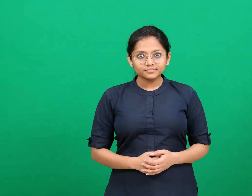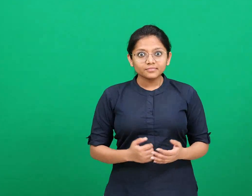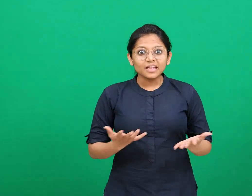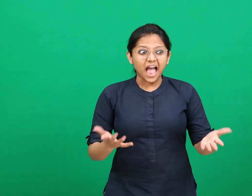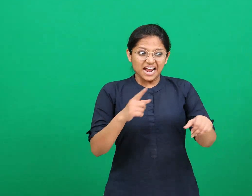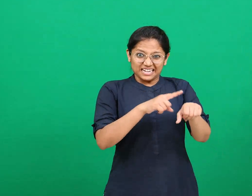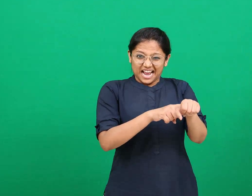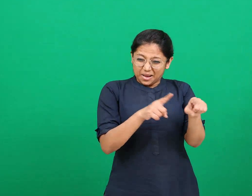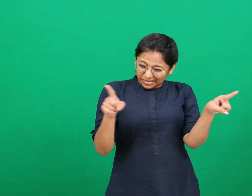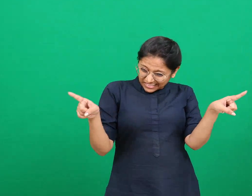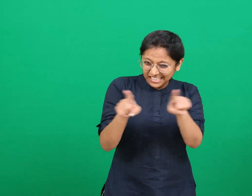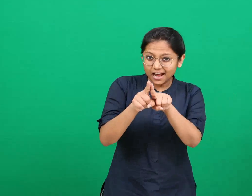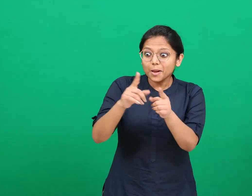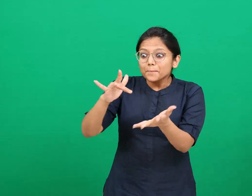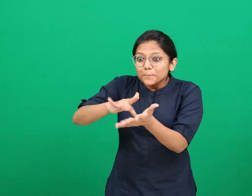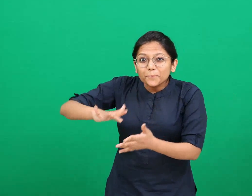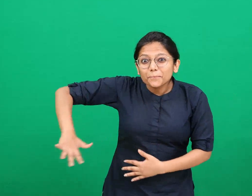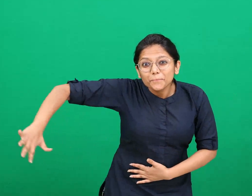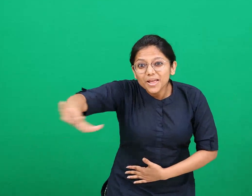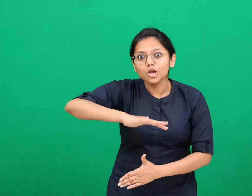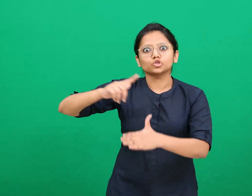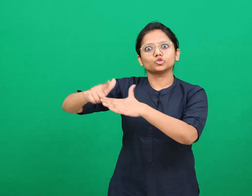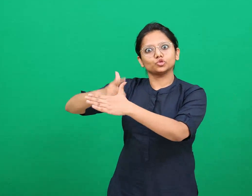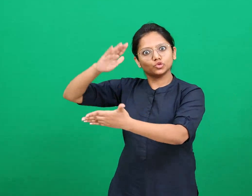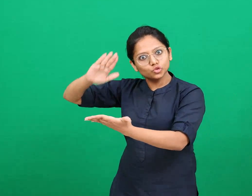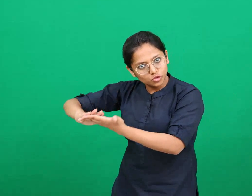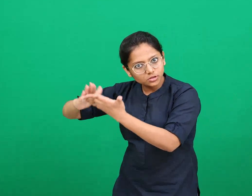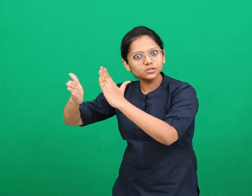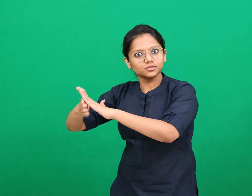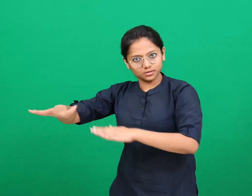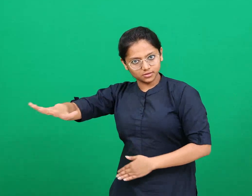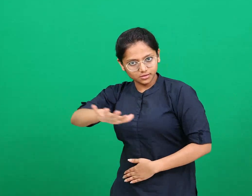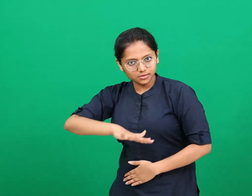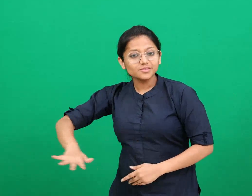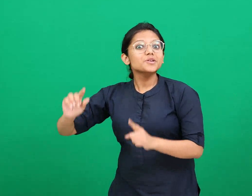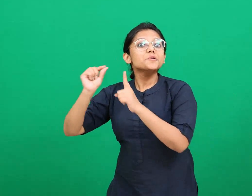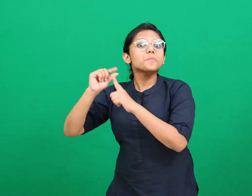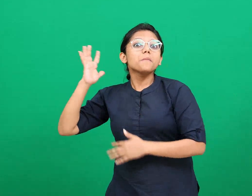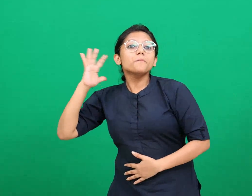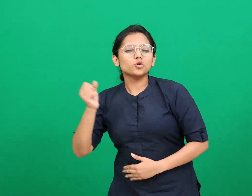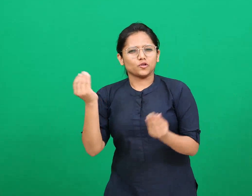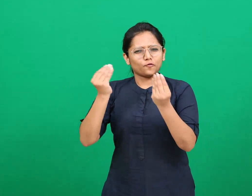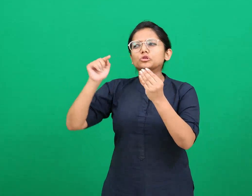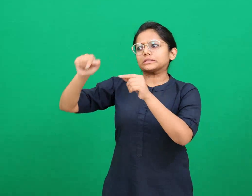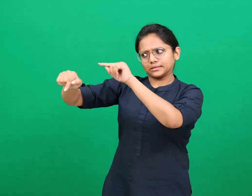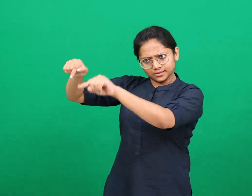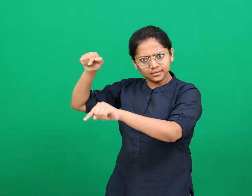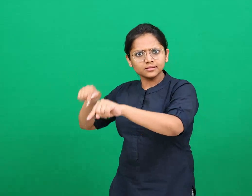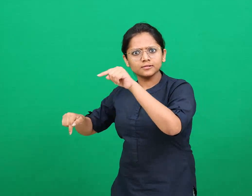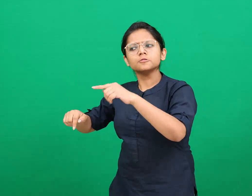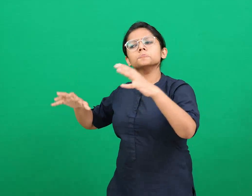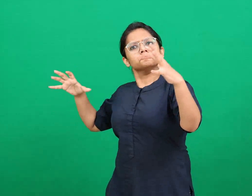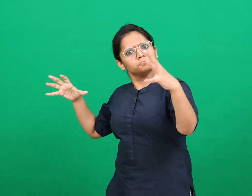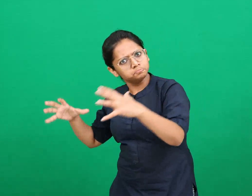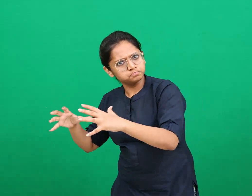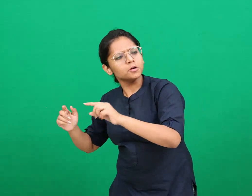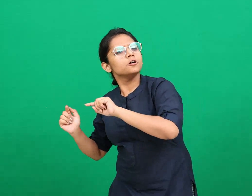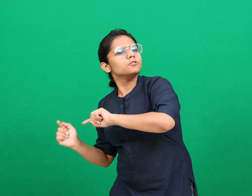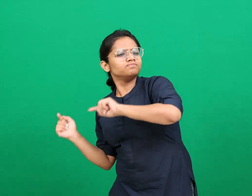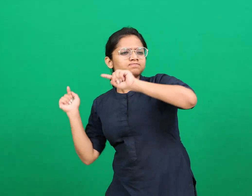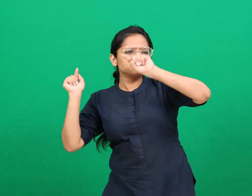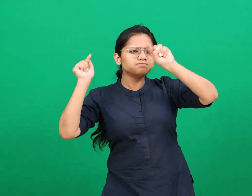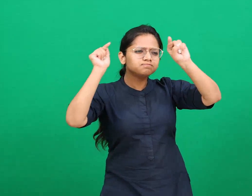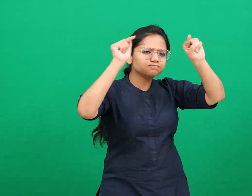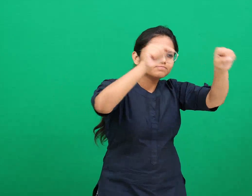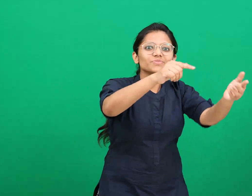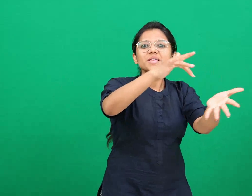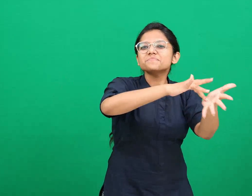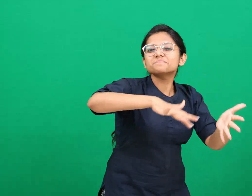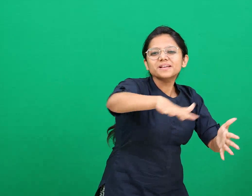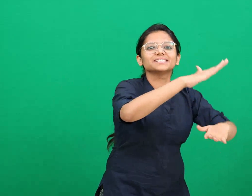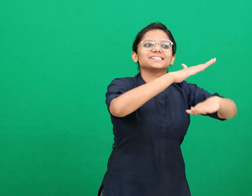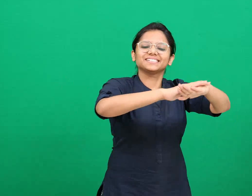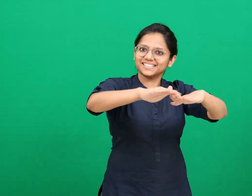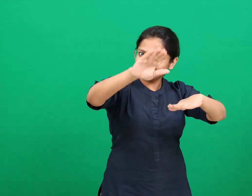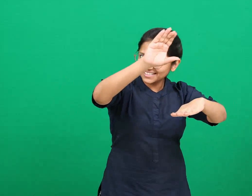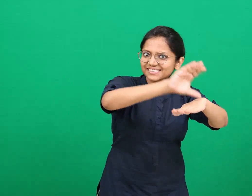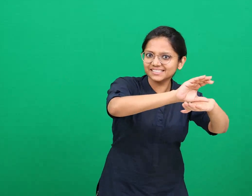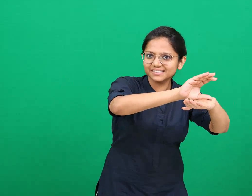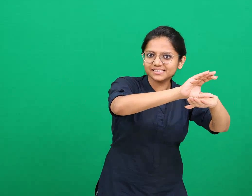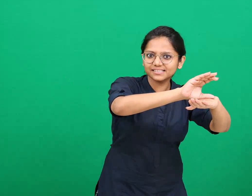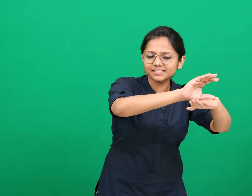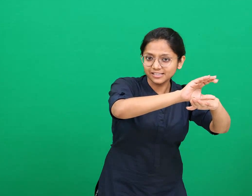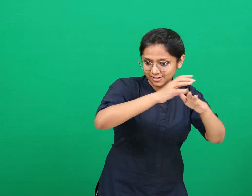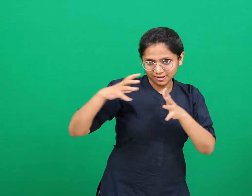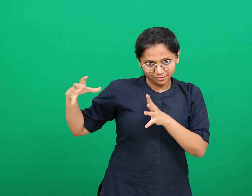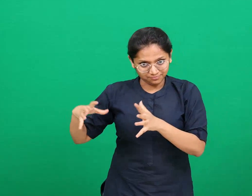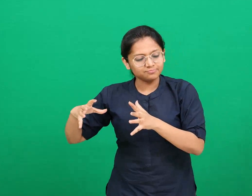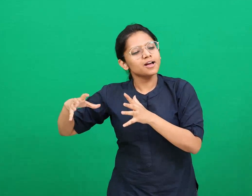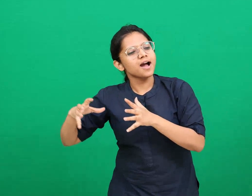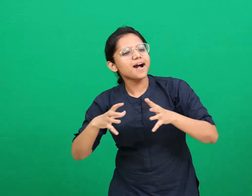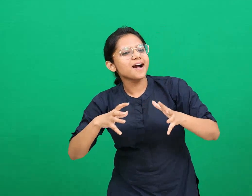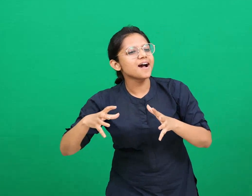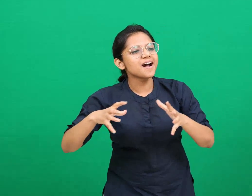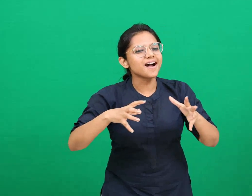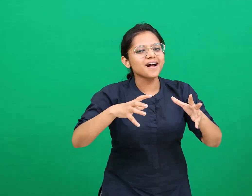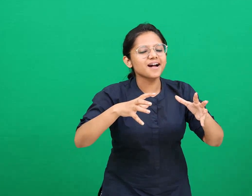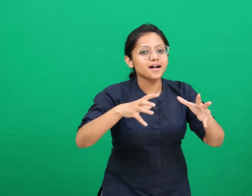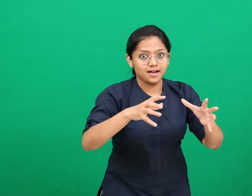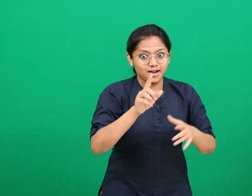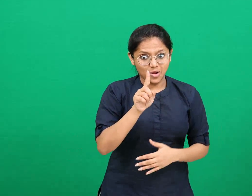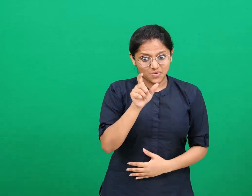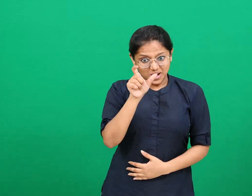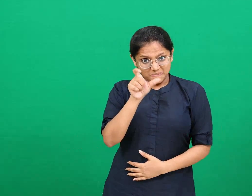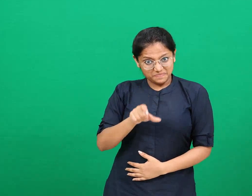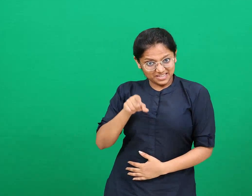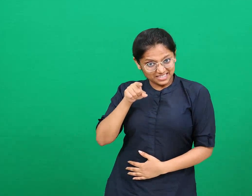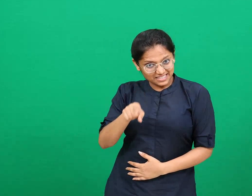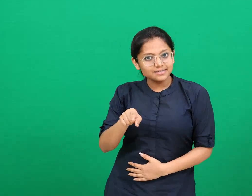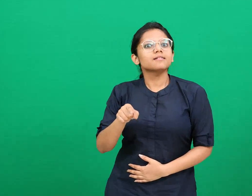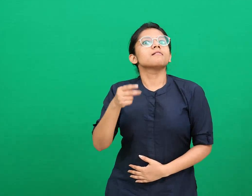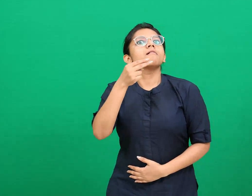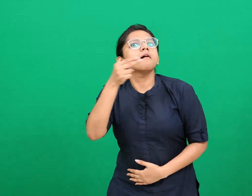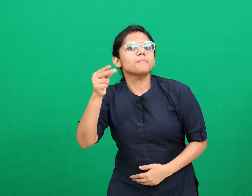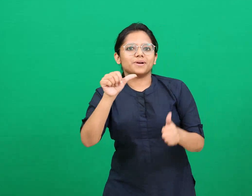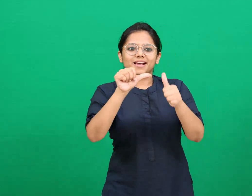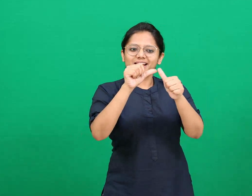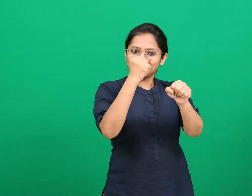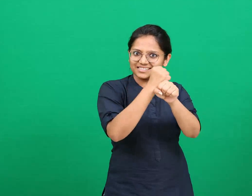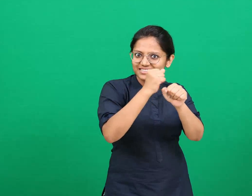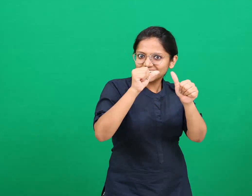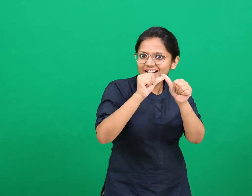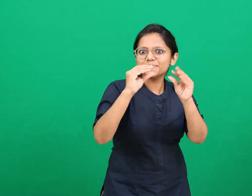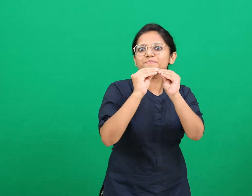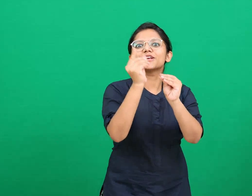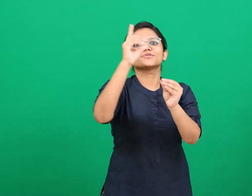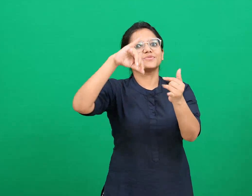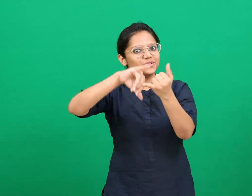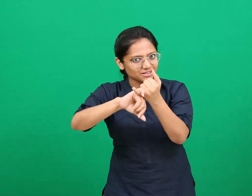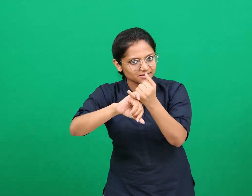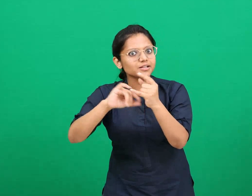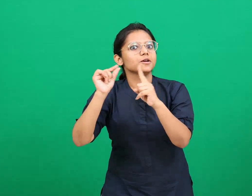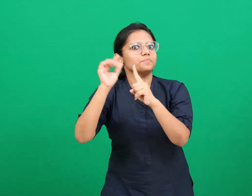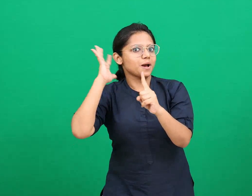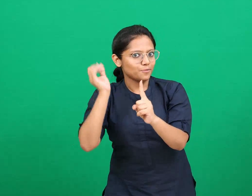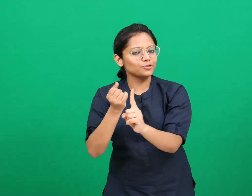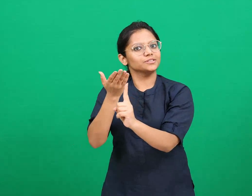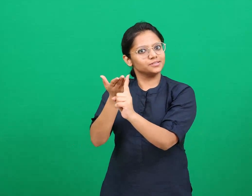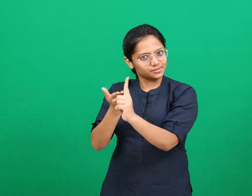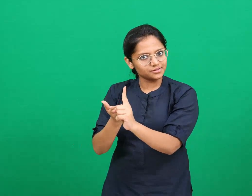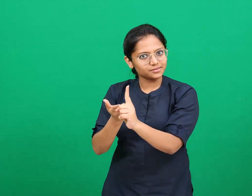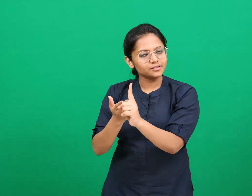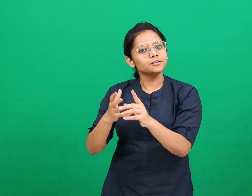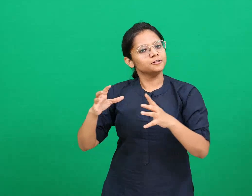In those days some prophets came down from Jerusalem to Antioch.